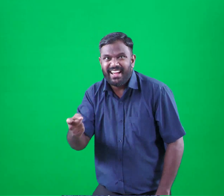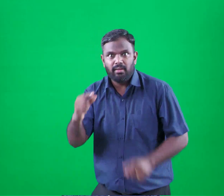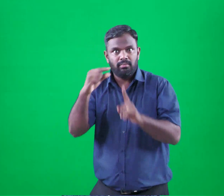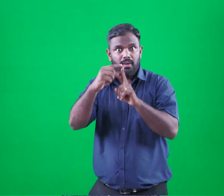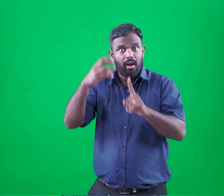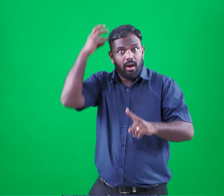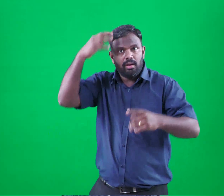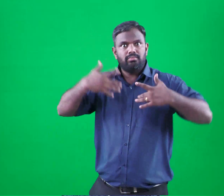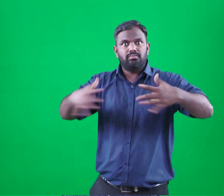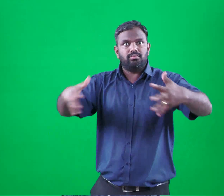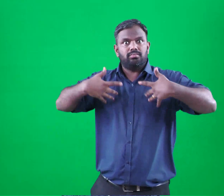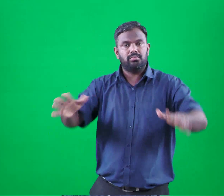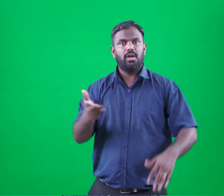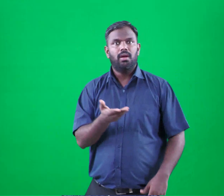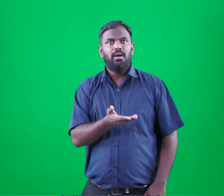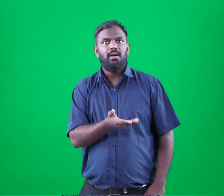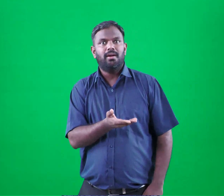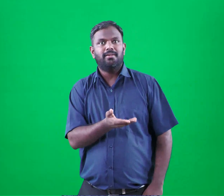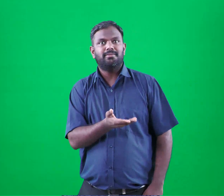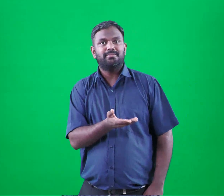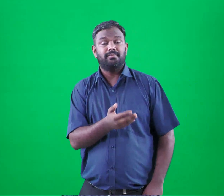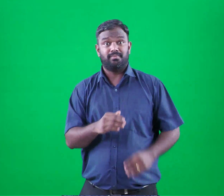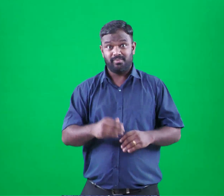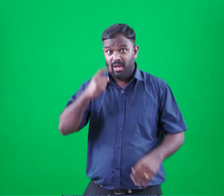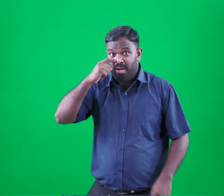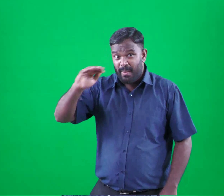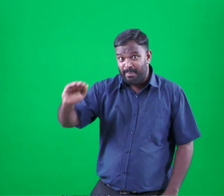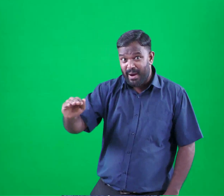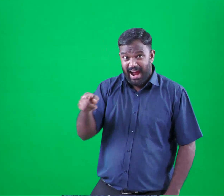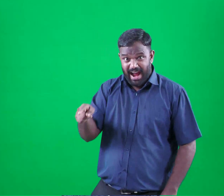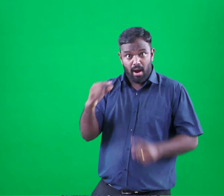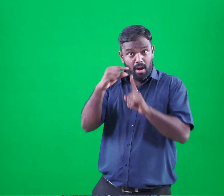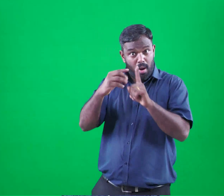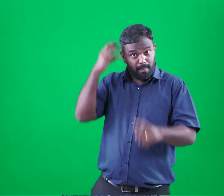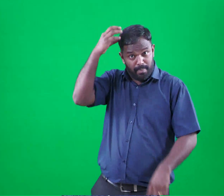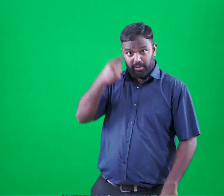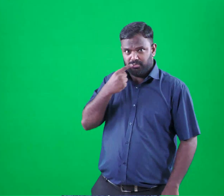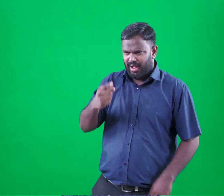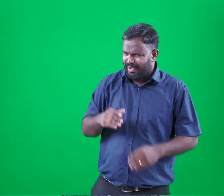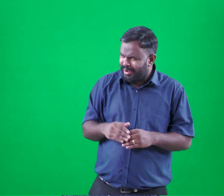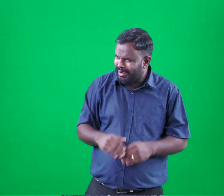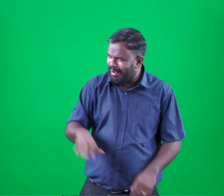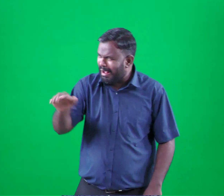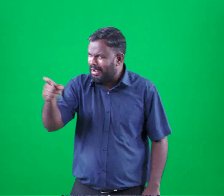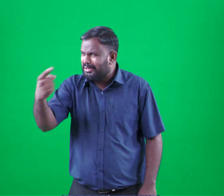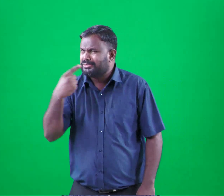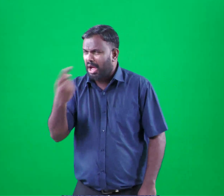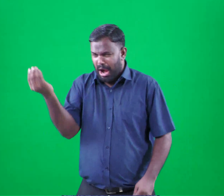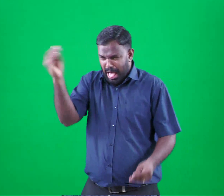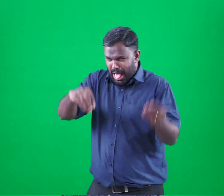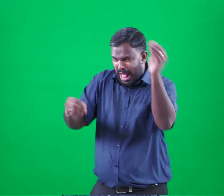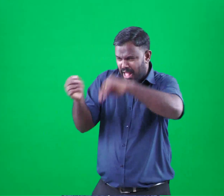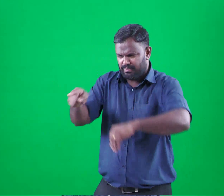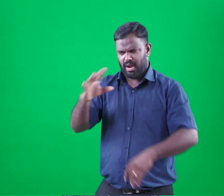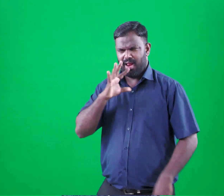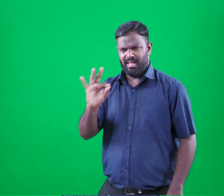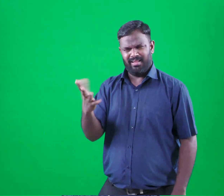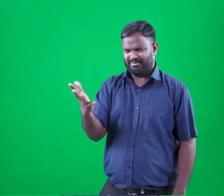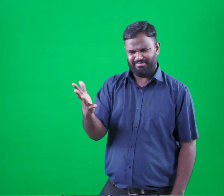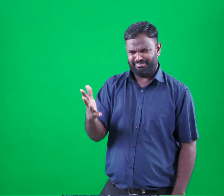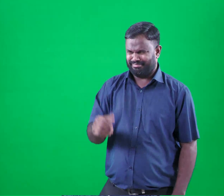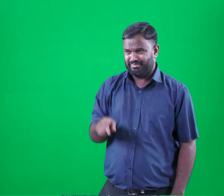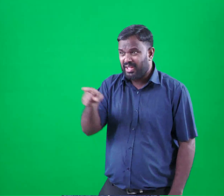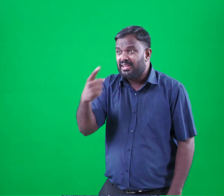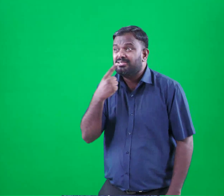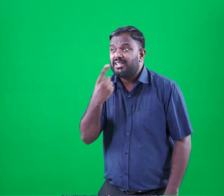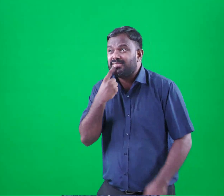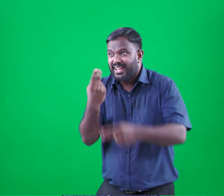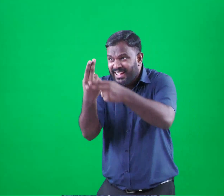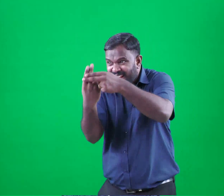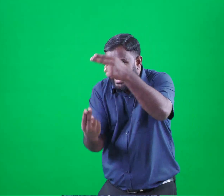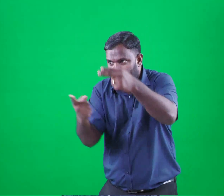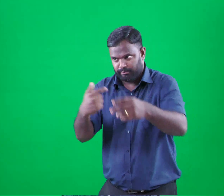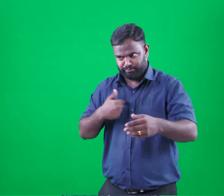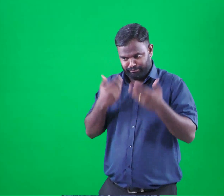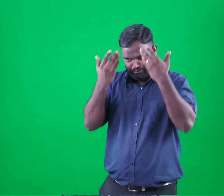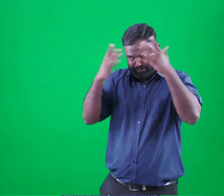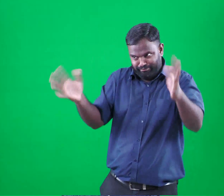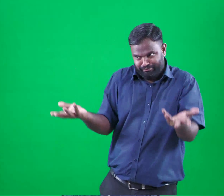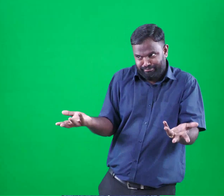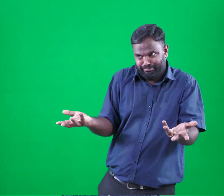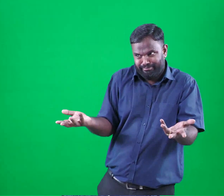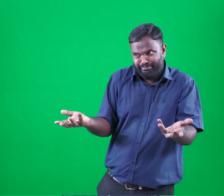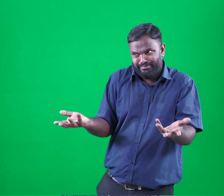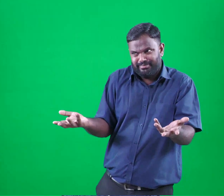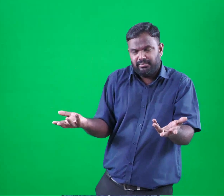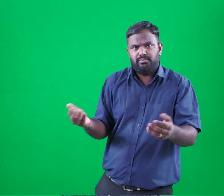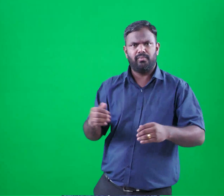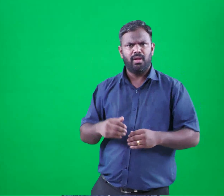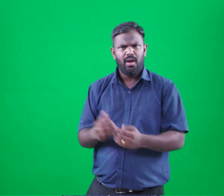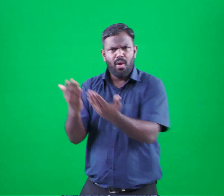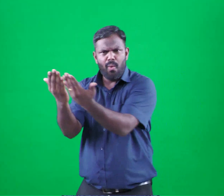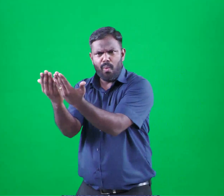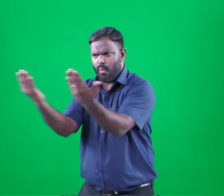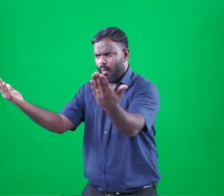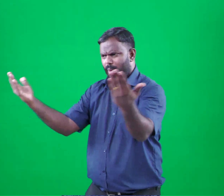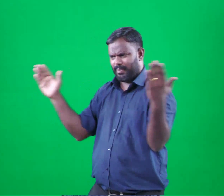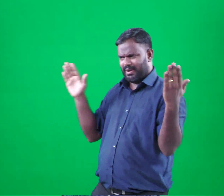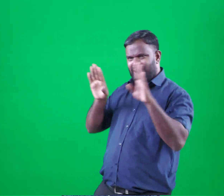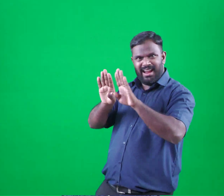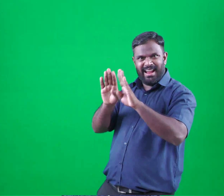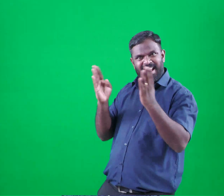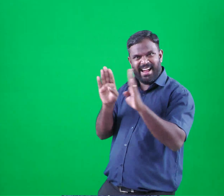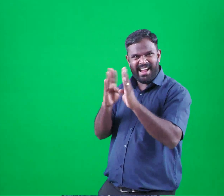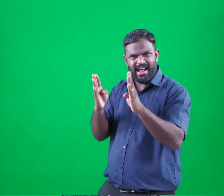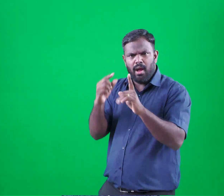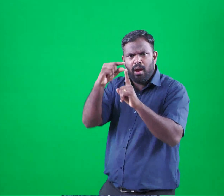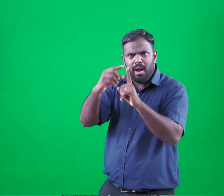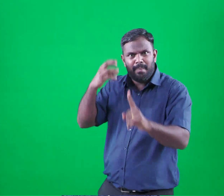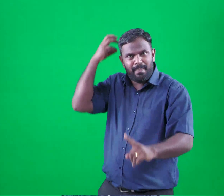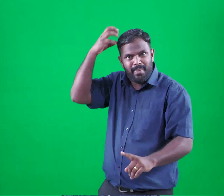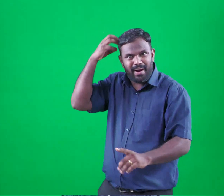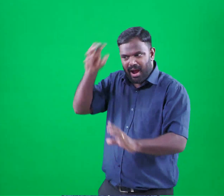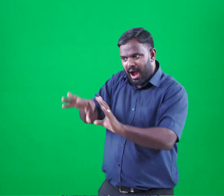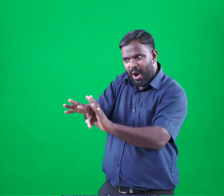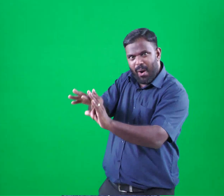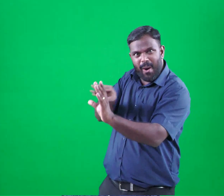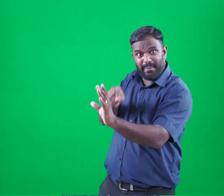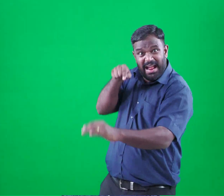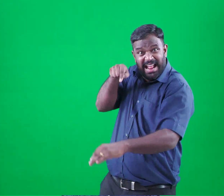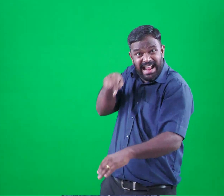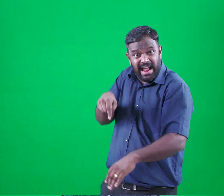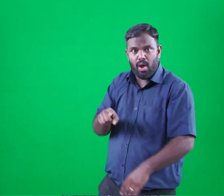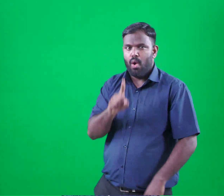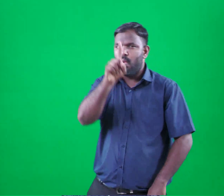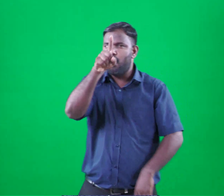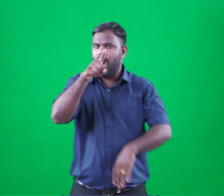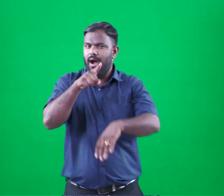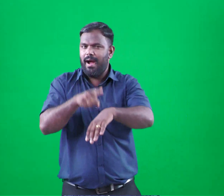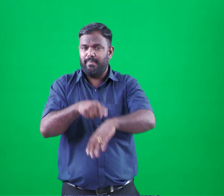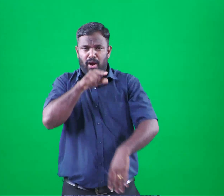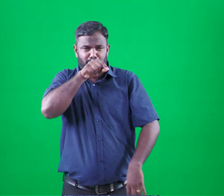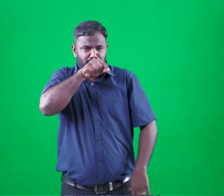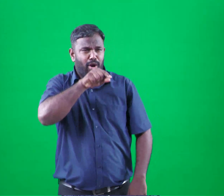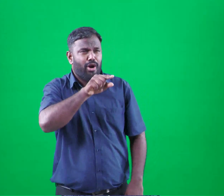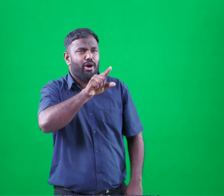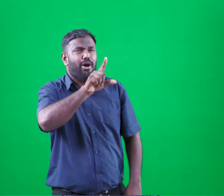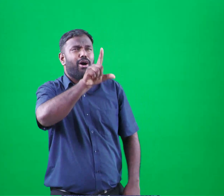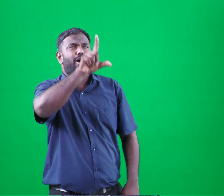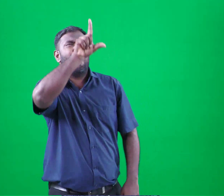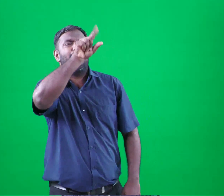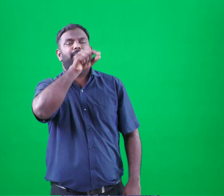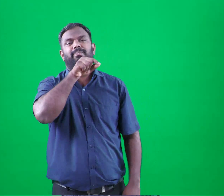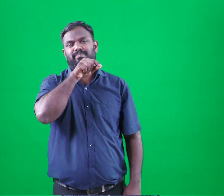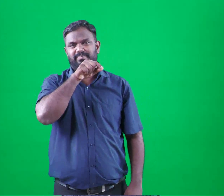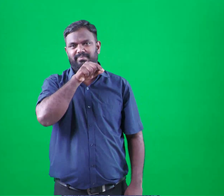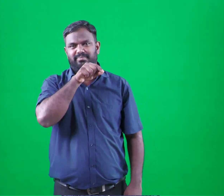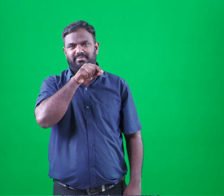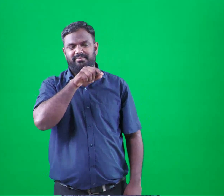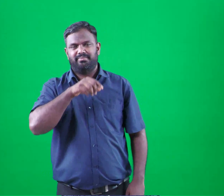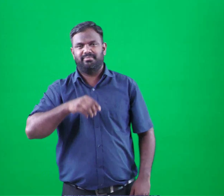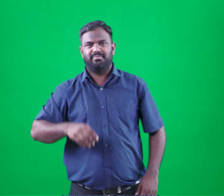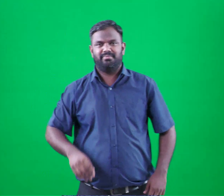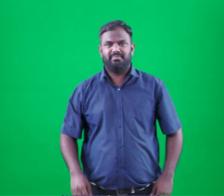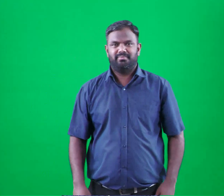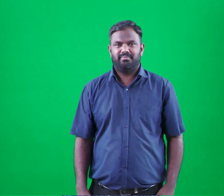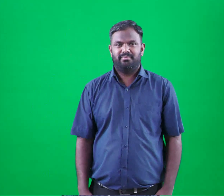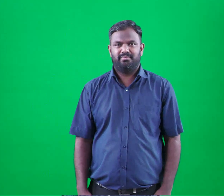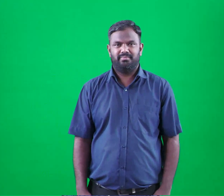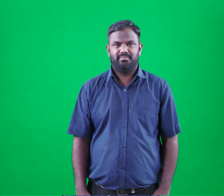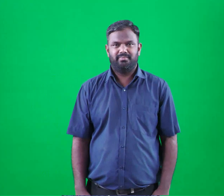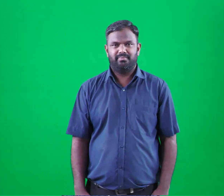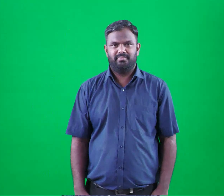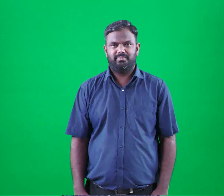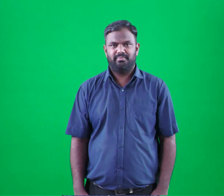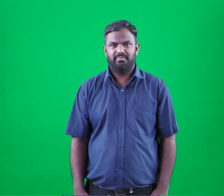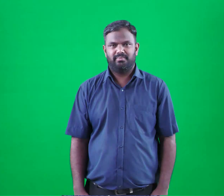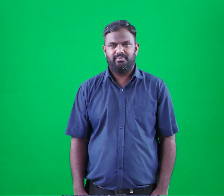" I do not know or even understand what you are talking about," he said. Then he went out to the gateway, and the rooster crowed.